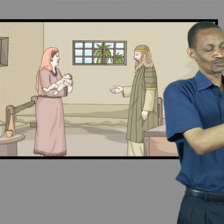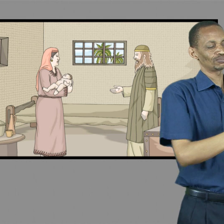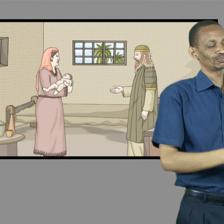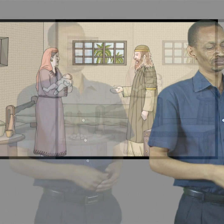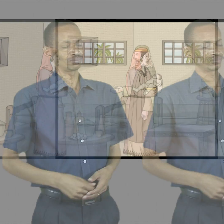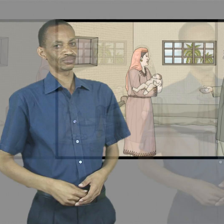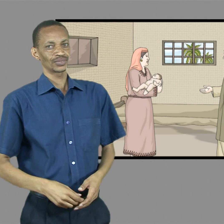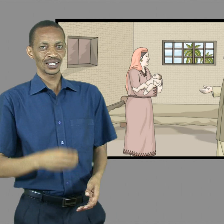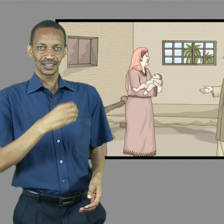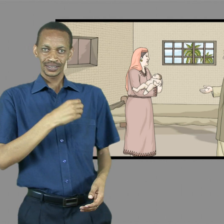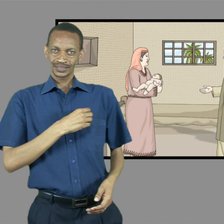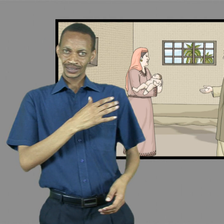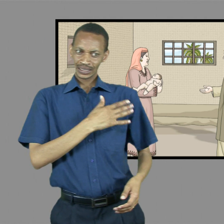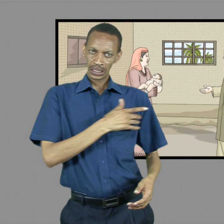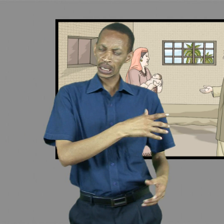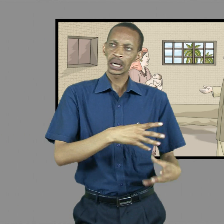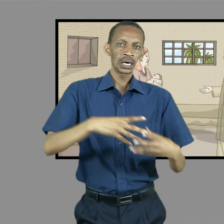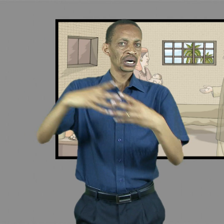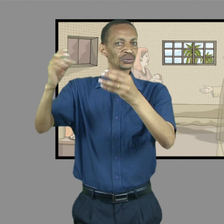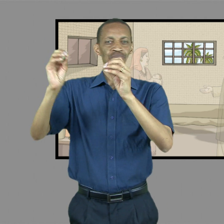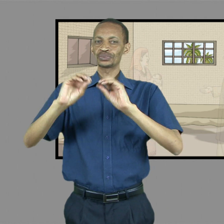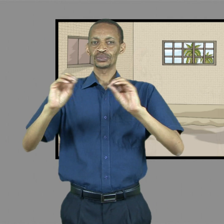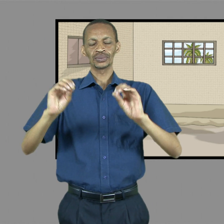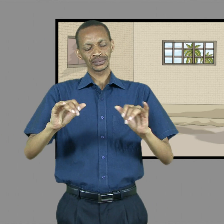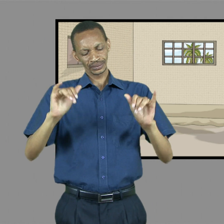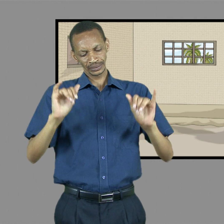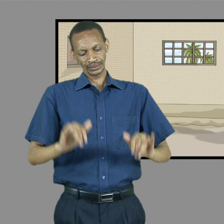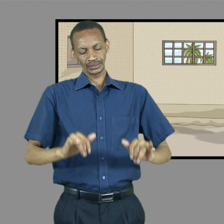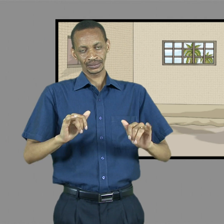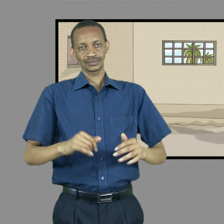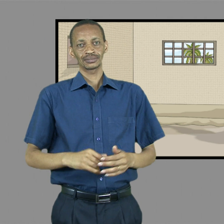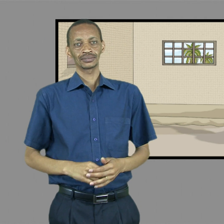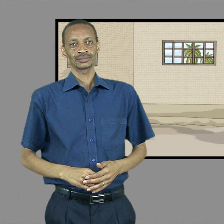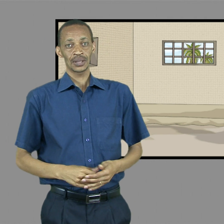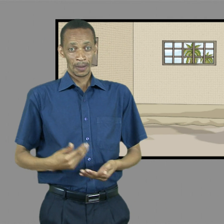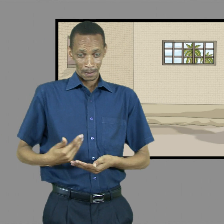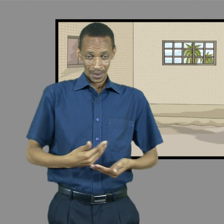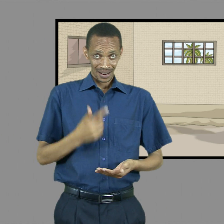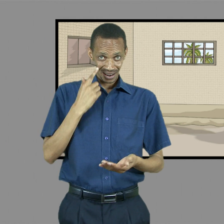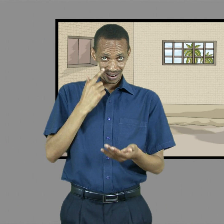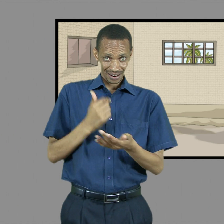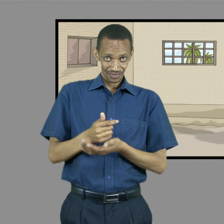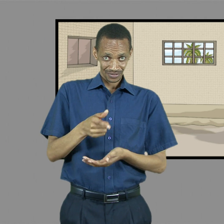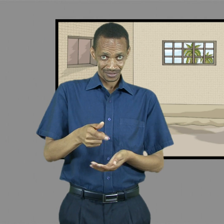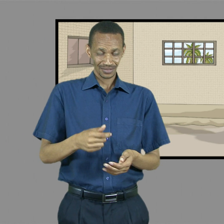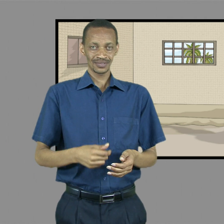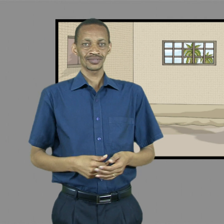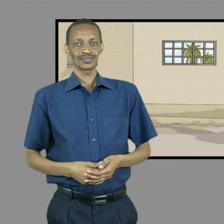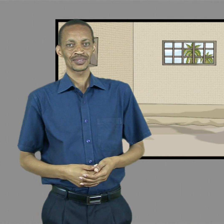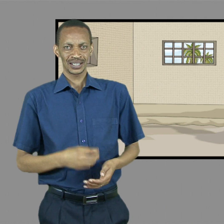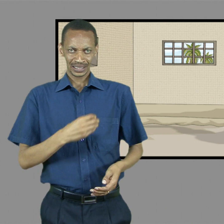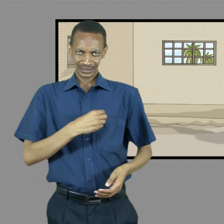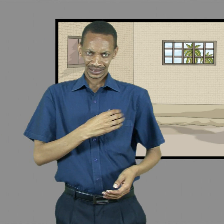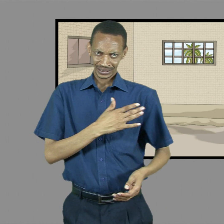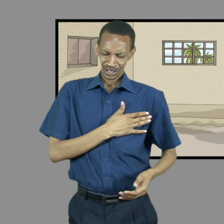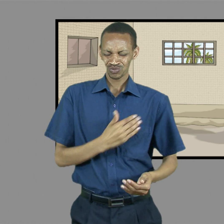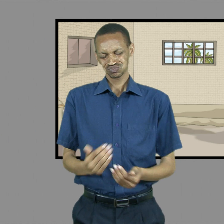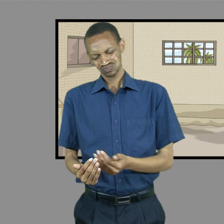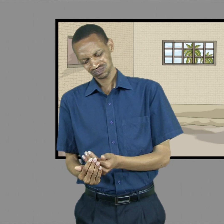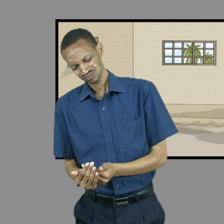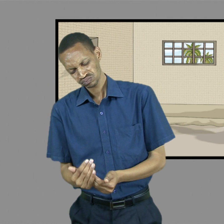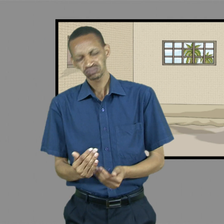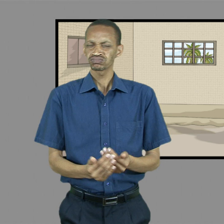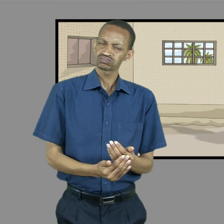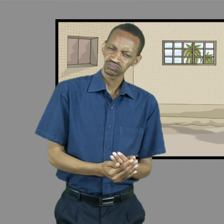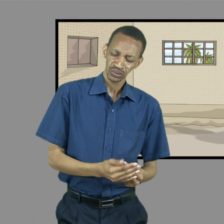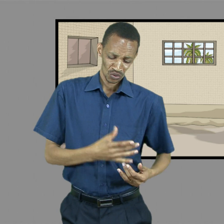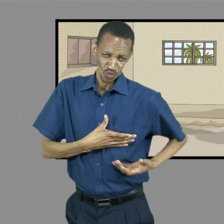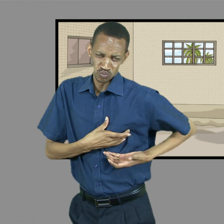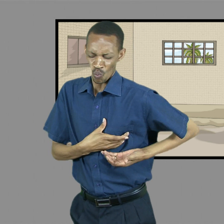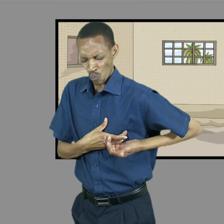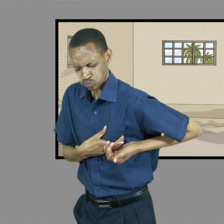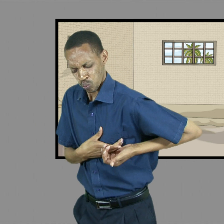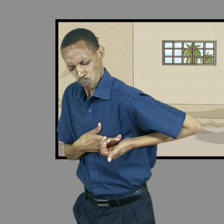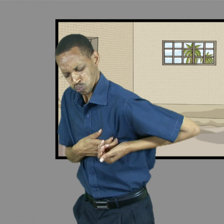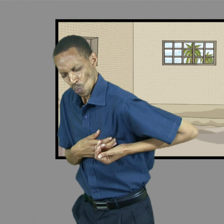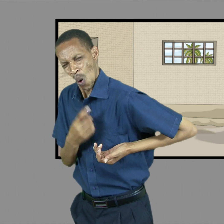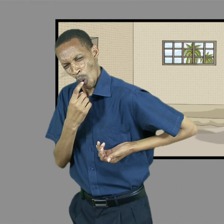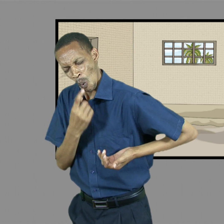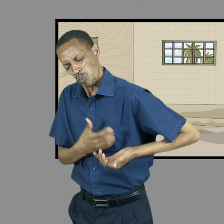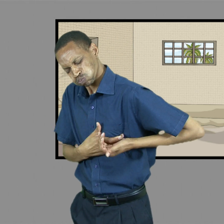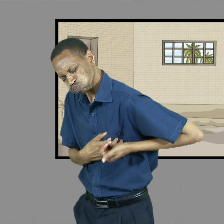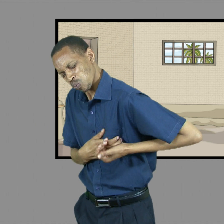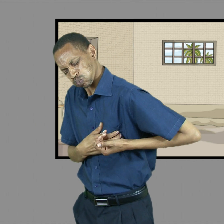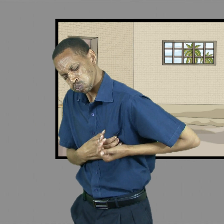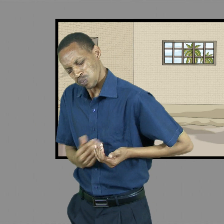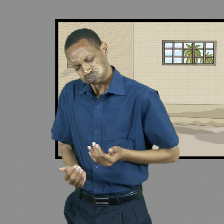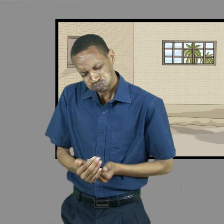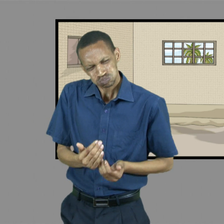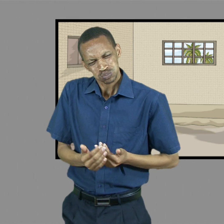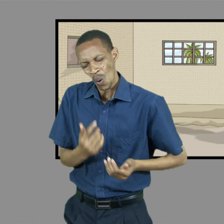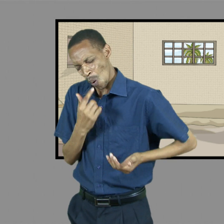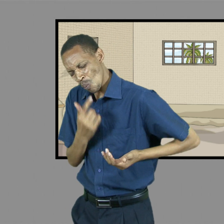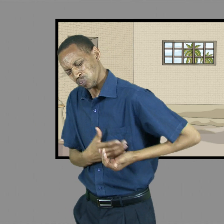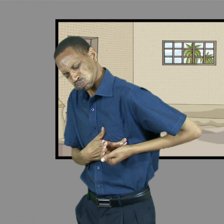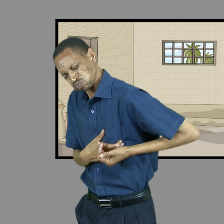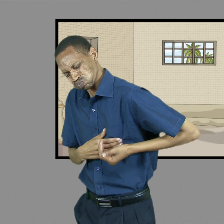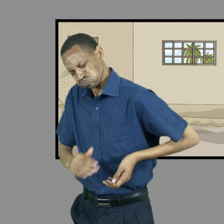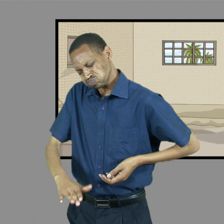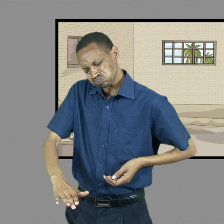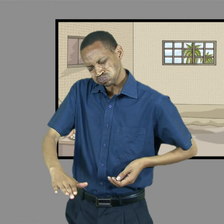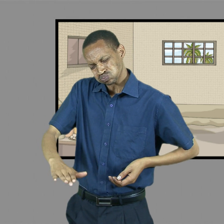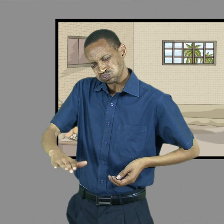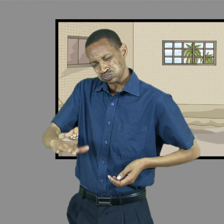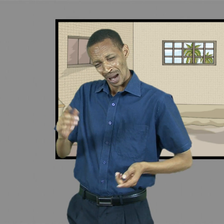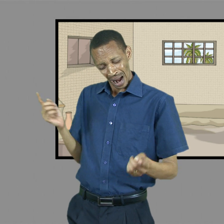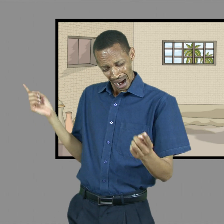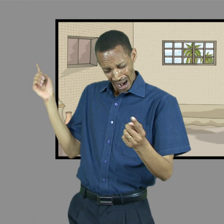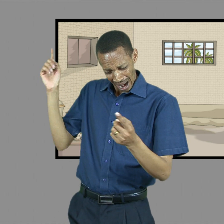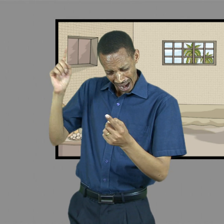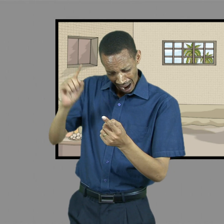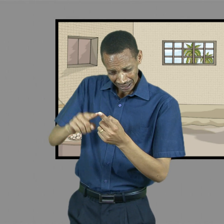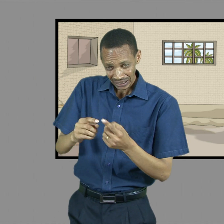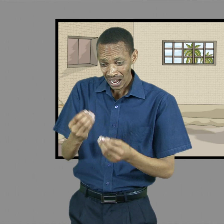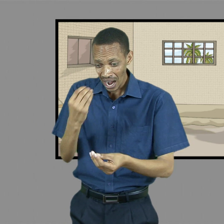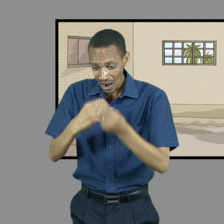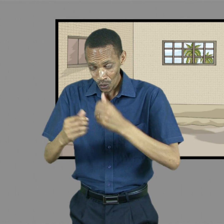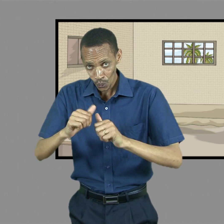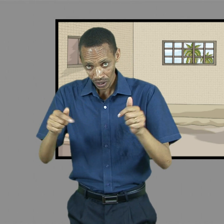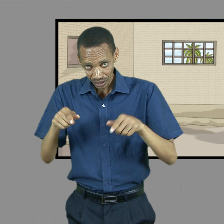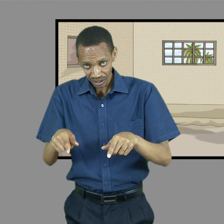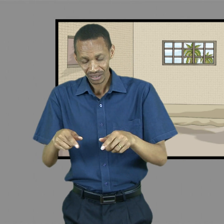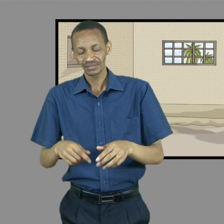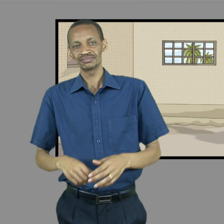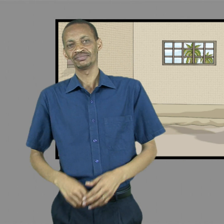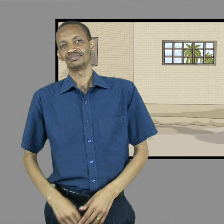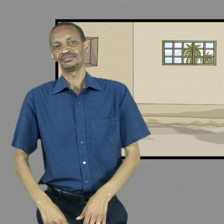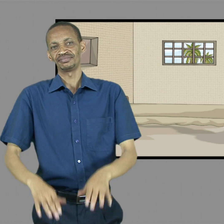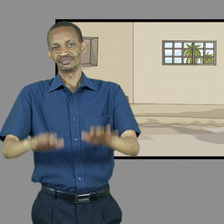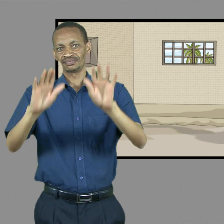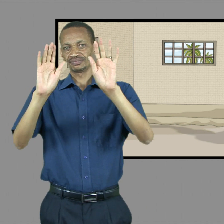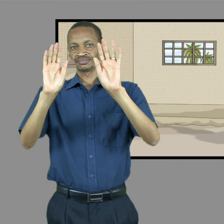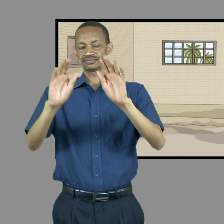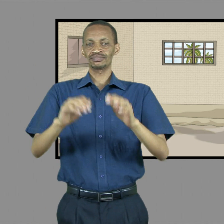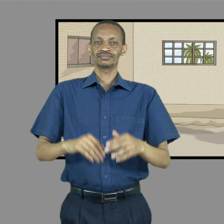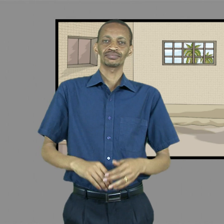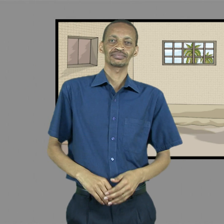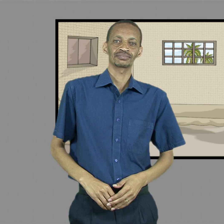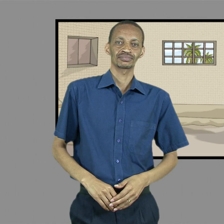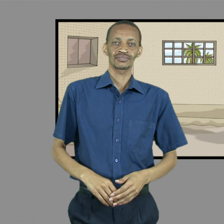So Hannah stayed and nursed her son until she had weaned him.